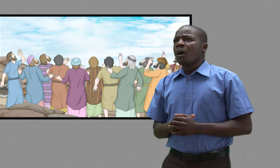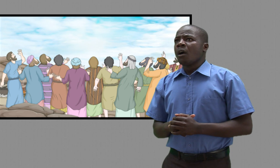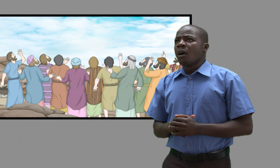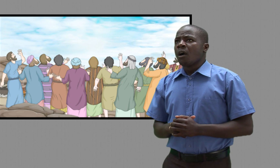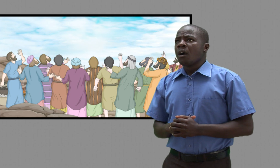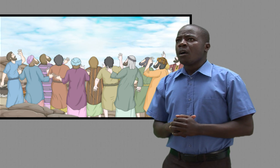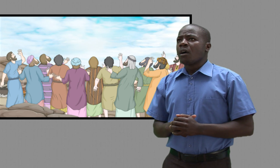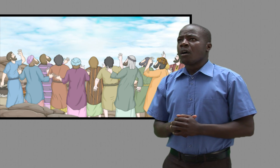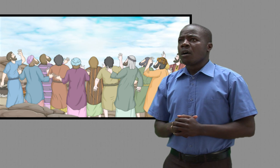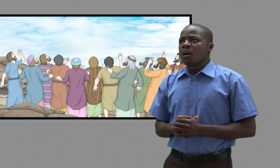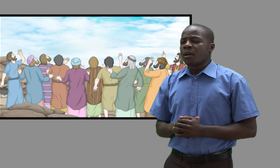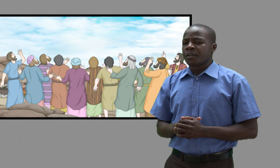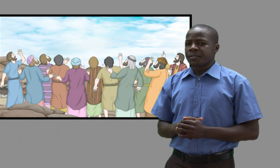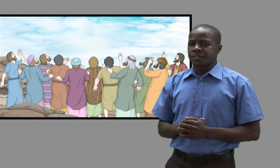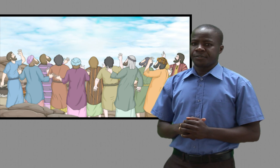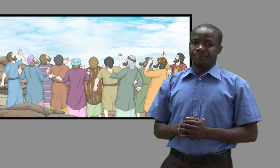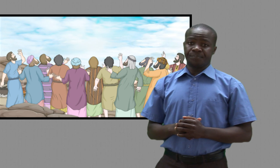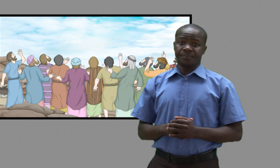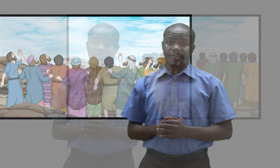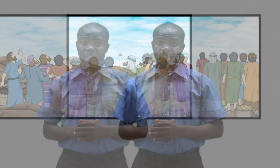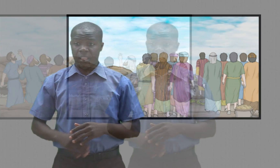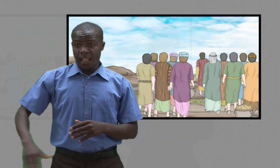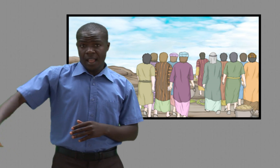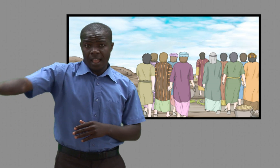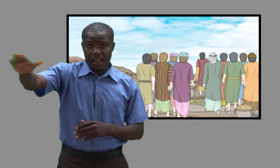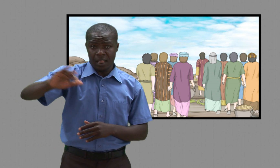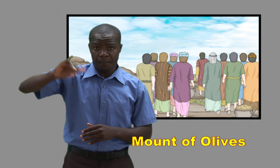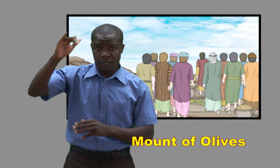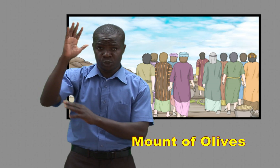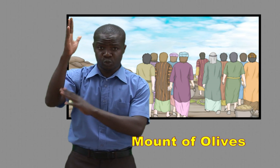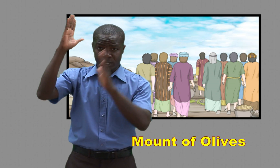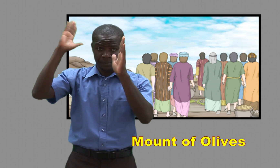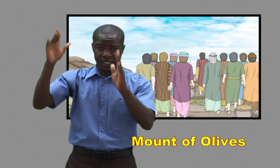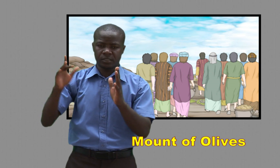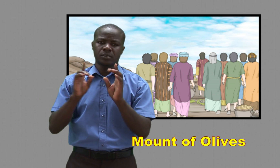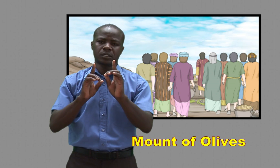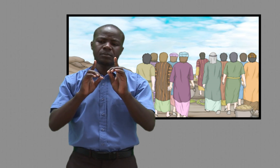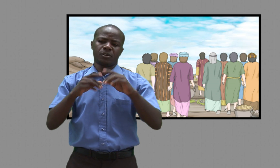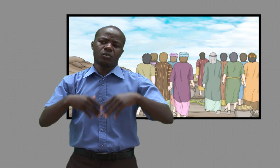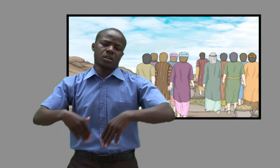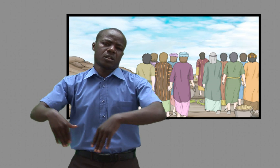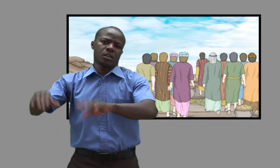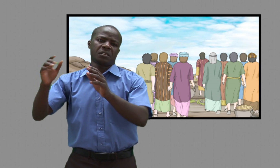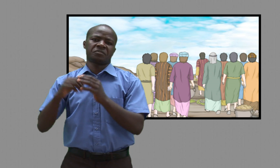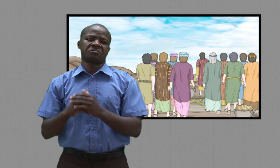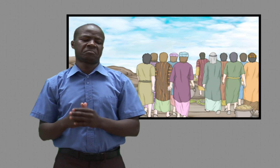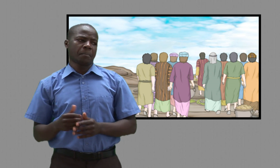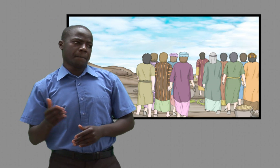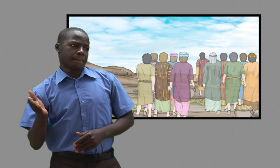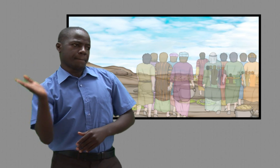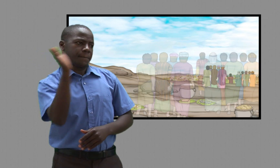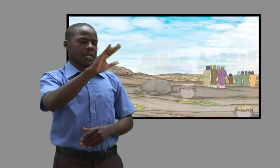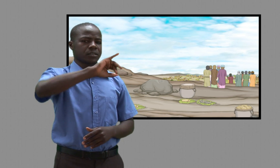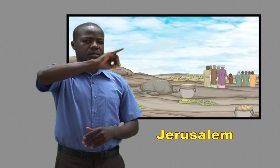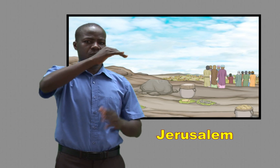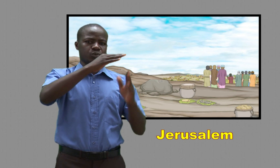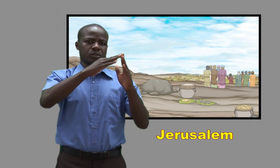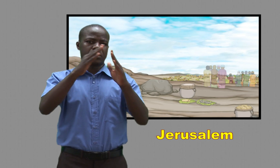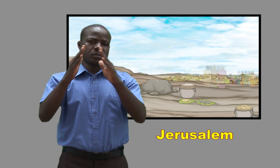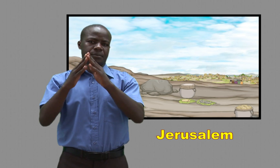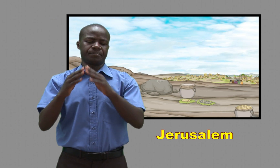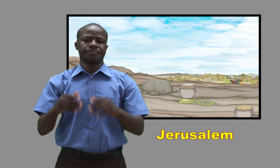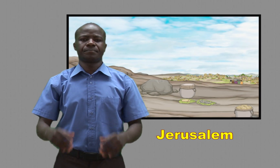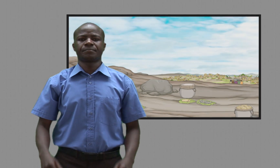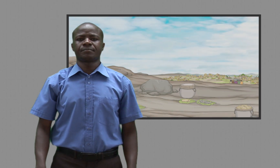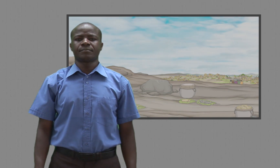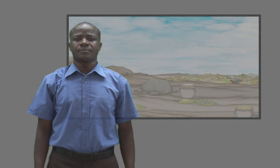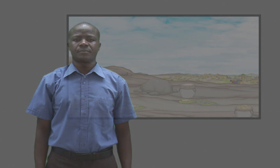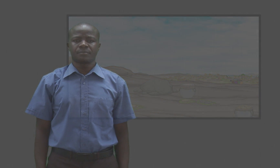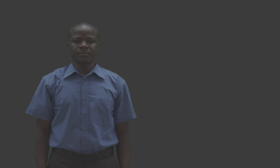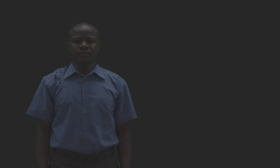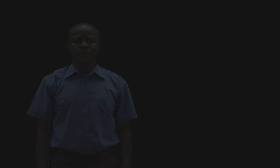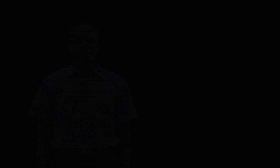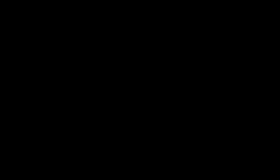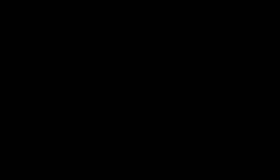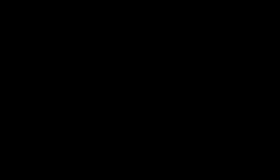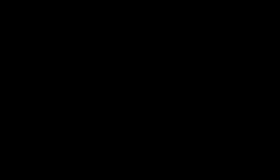Then they returned to Jerusalem from the Mount of Olives, which is near the city, a Sabbath day’s journey away.